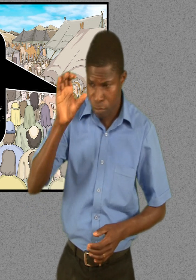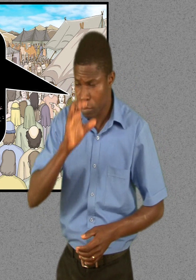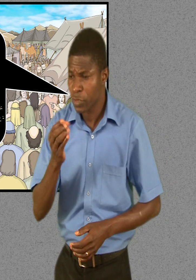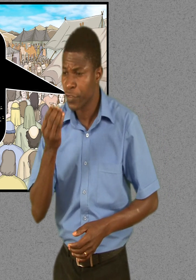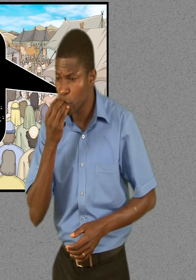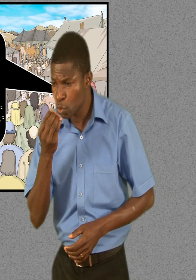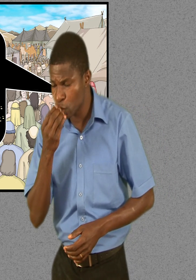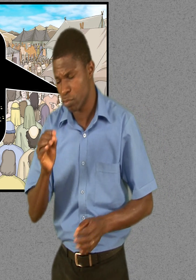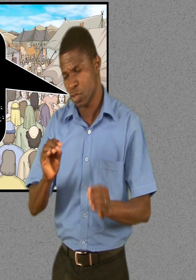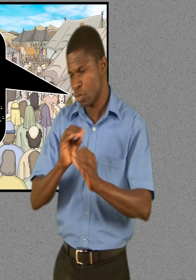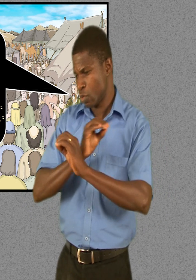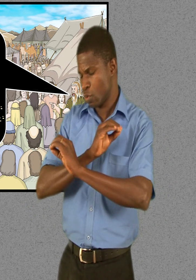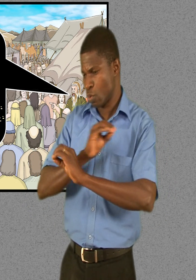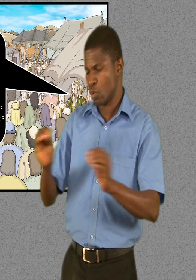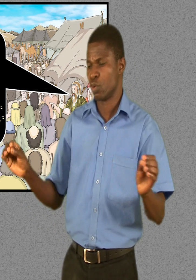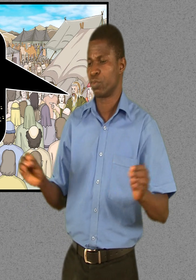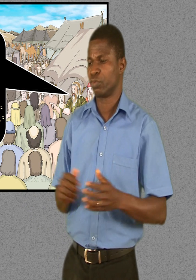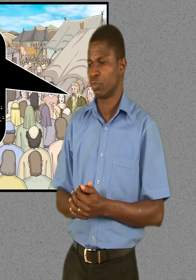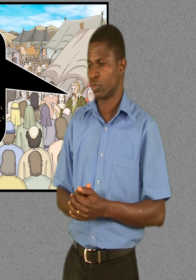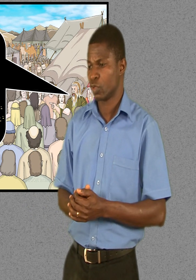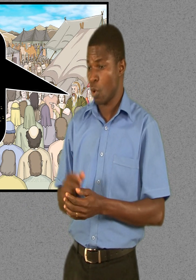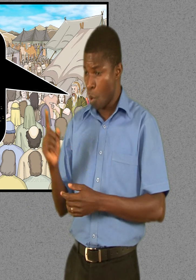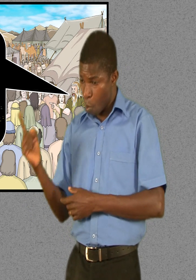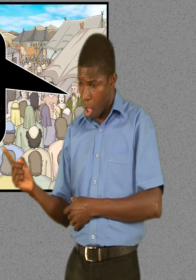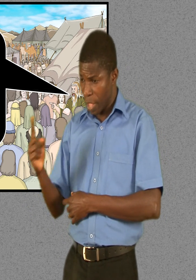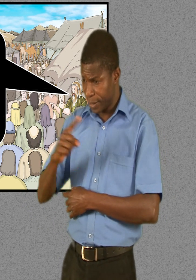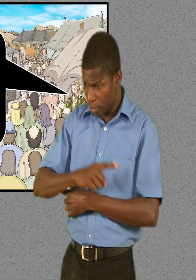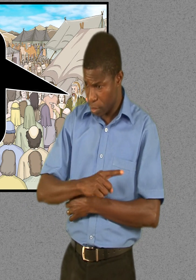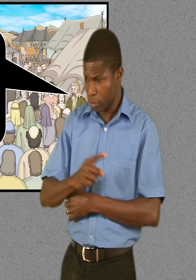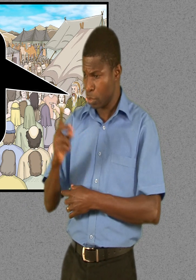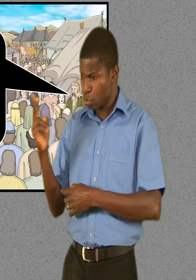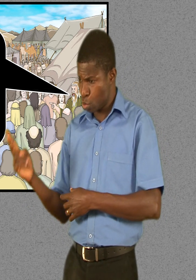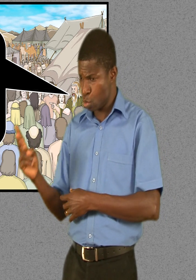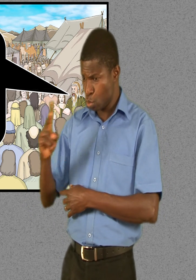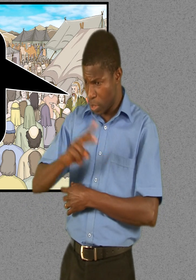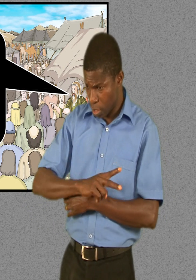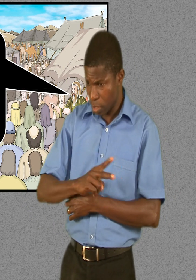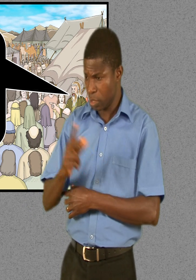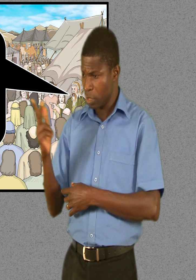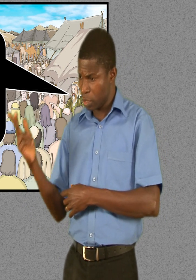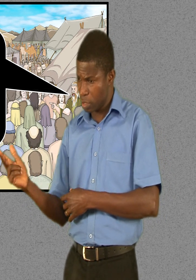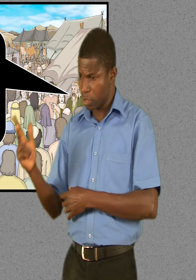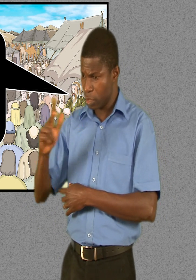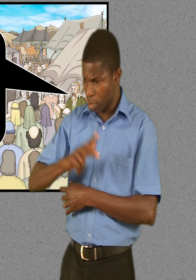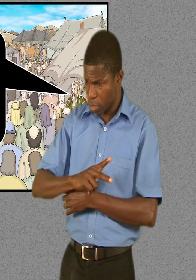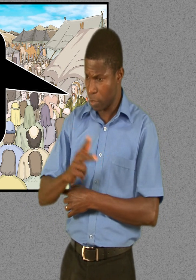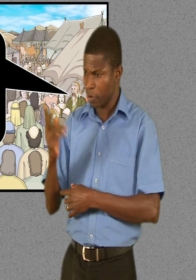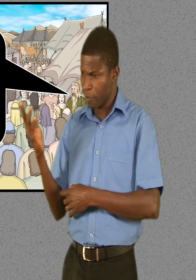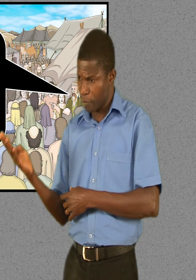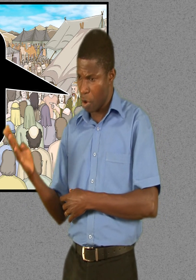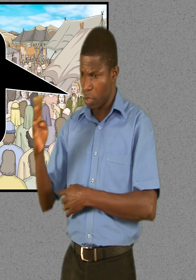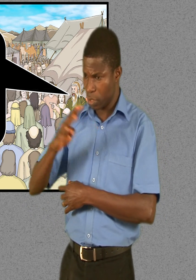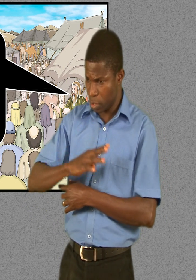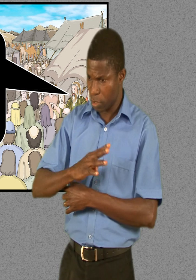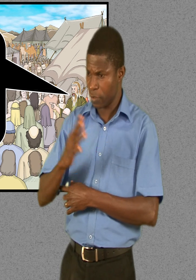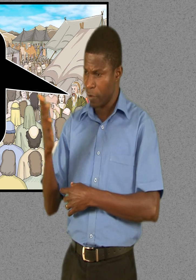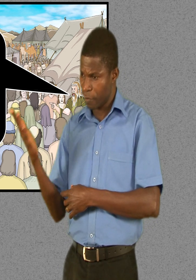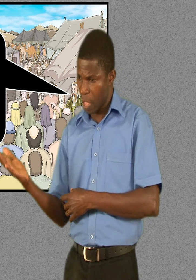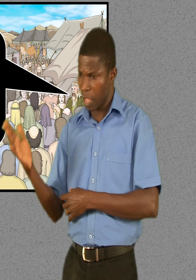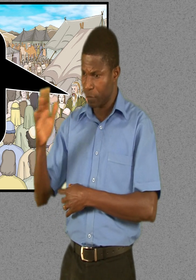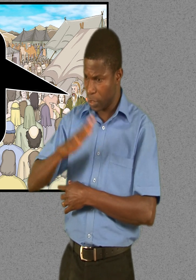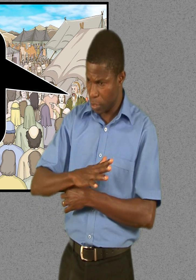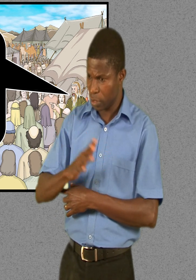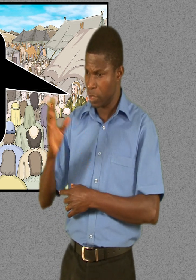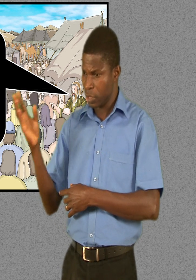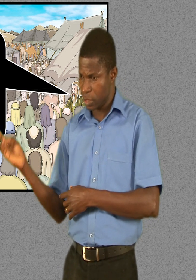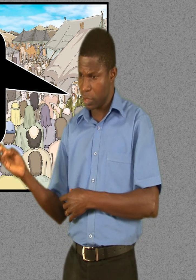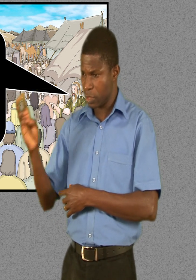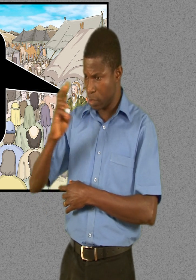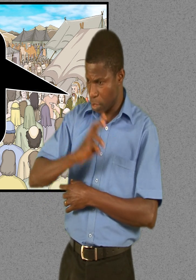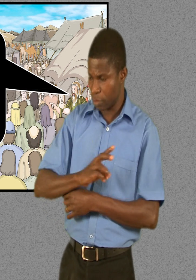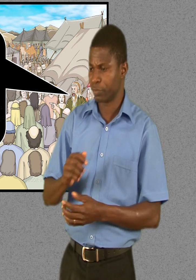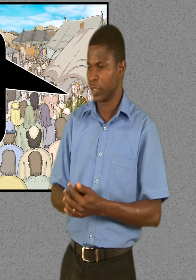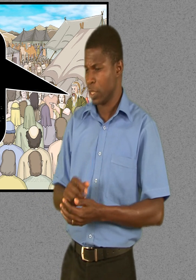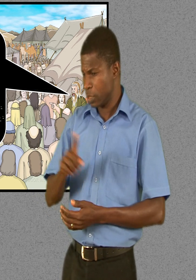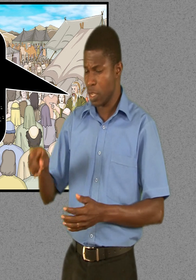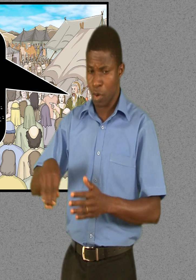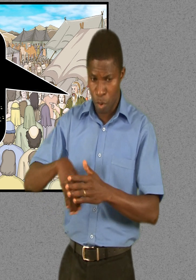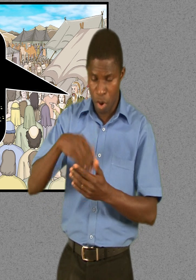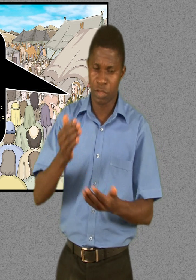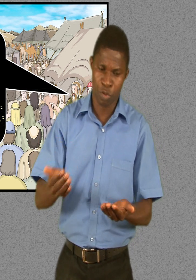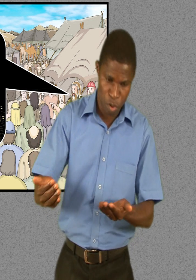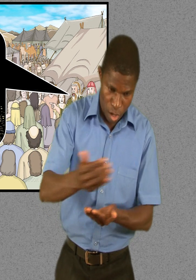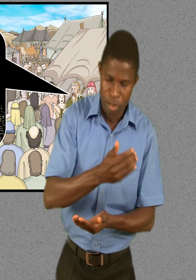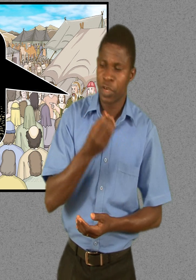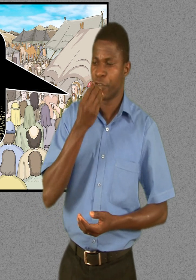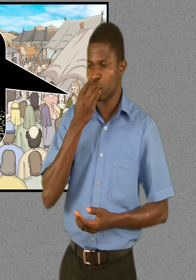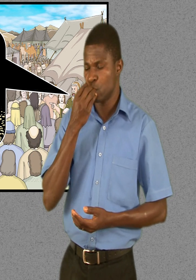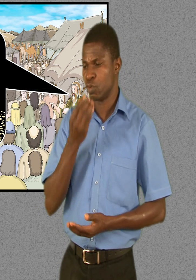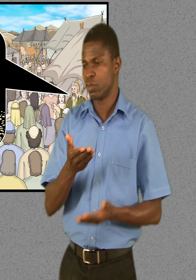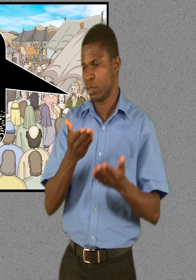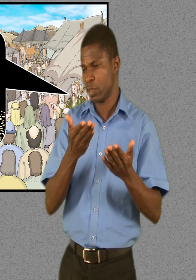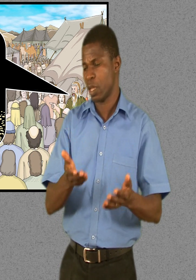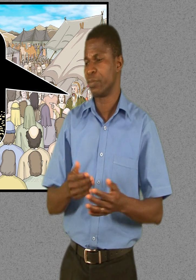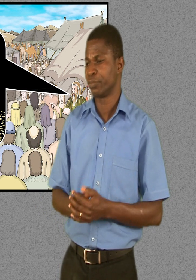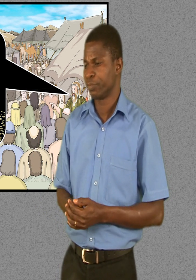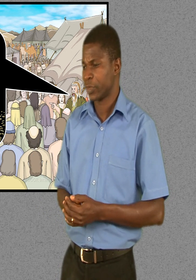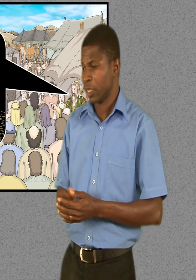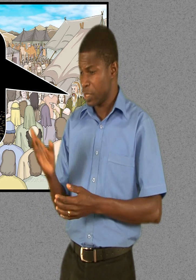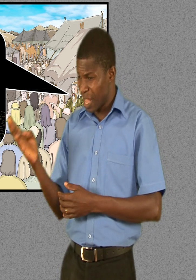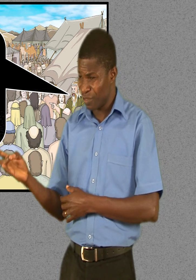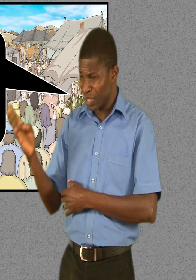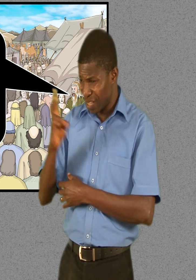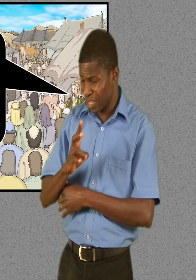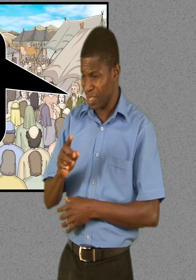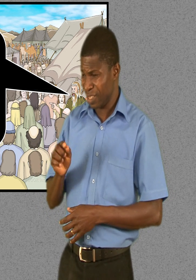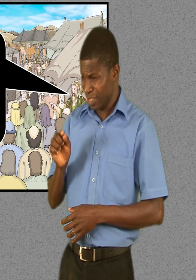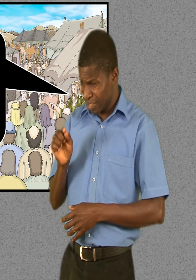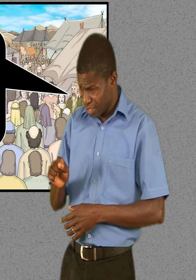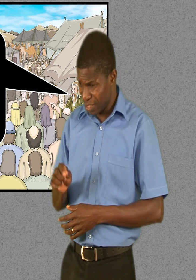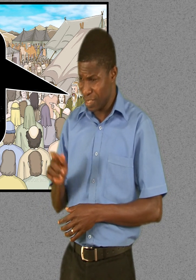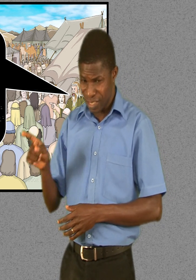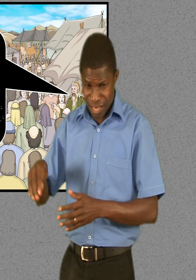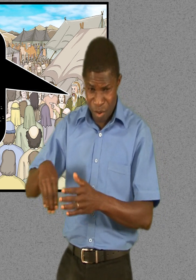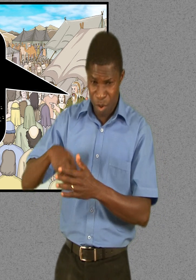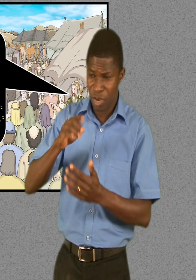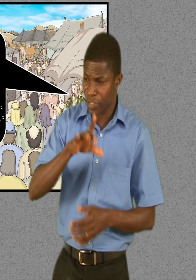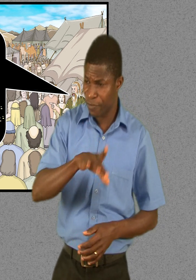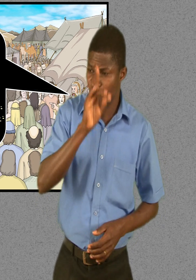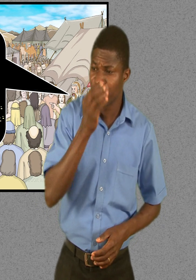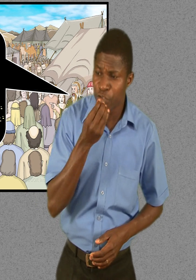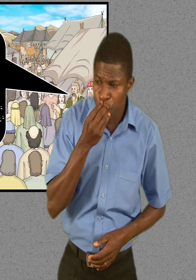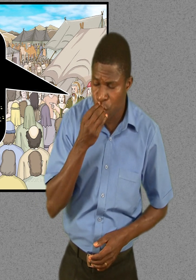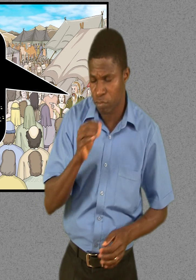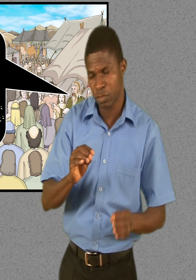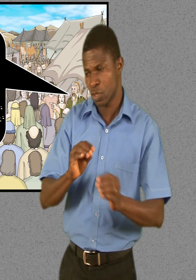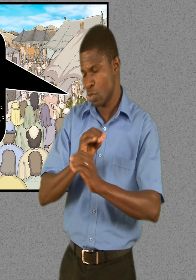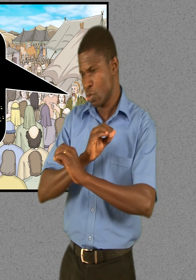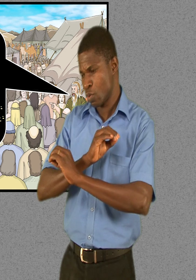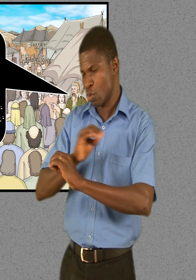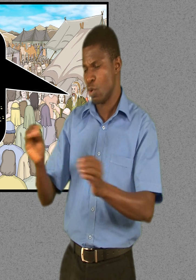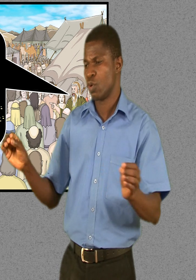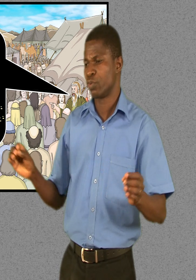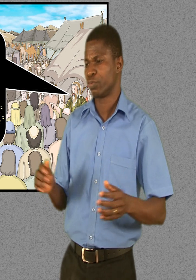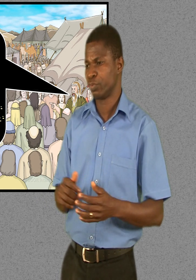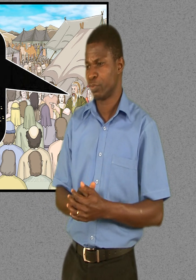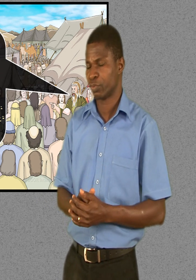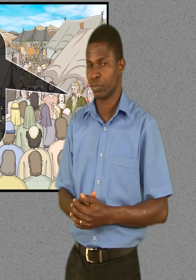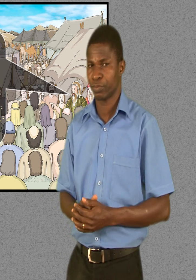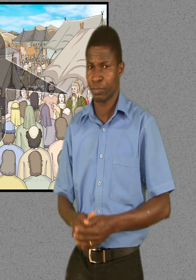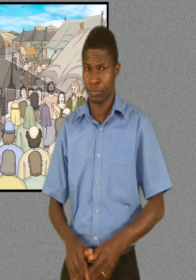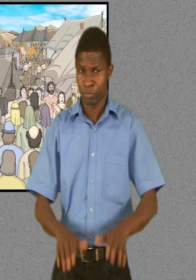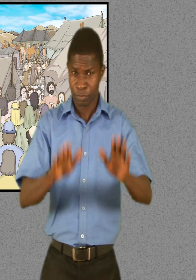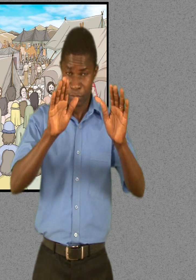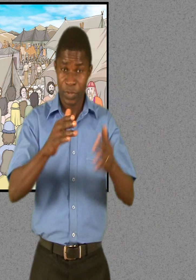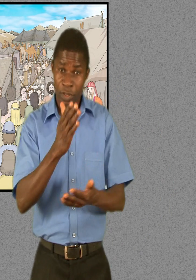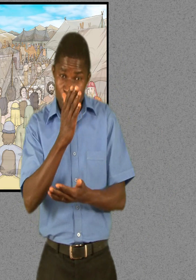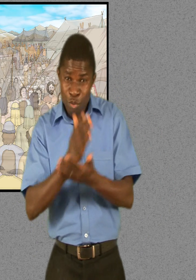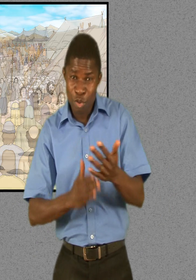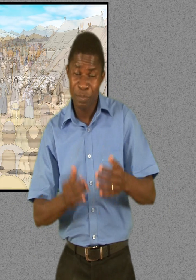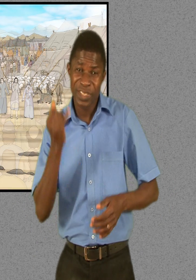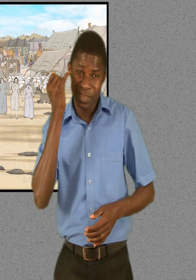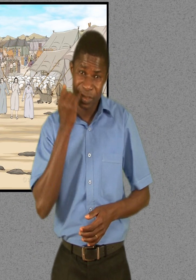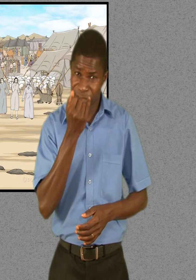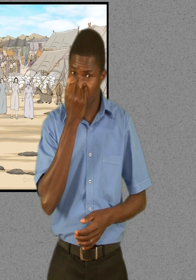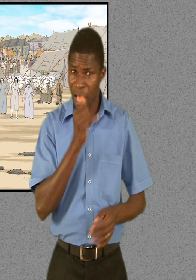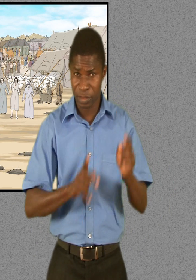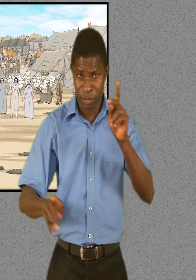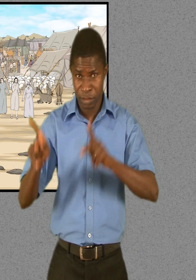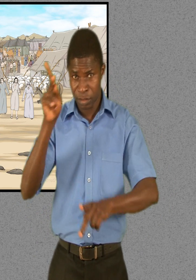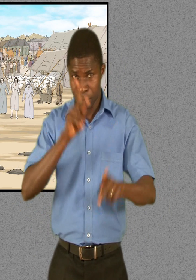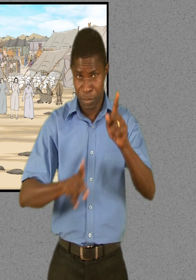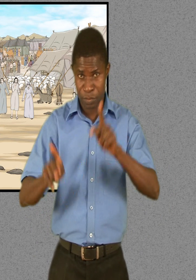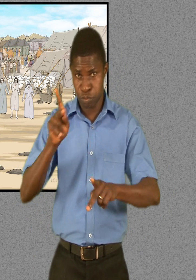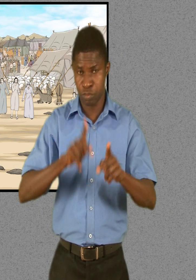For six days you may gather, but on the seventh day, the Sabbath, it will not be there.”